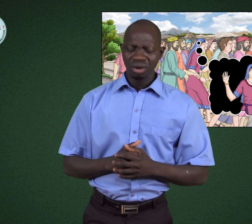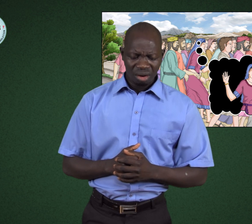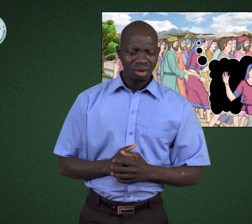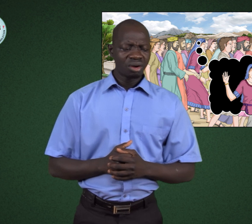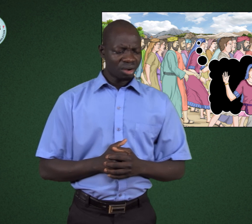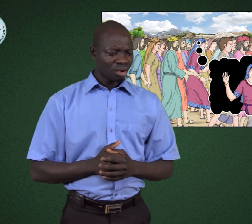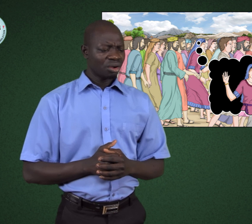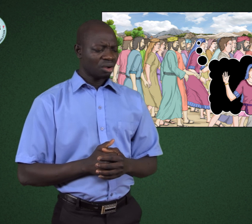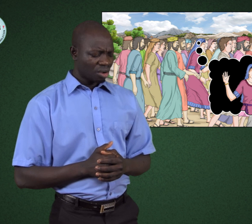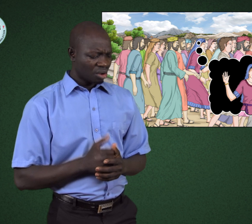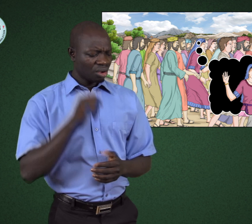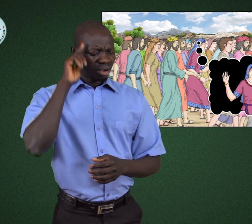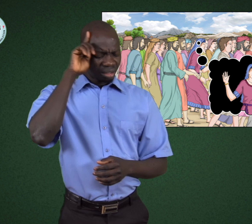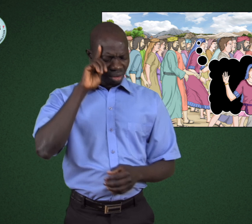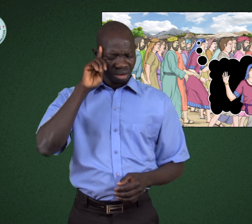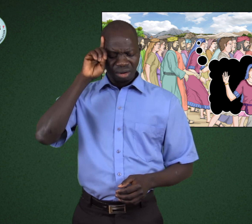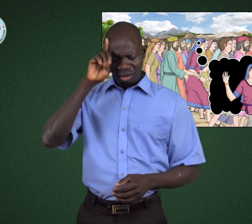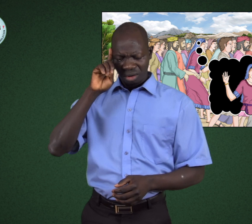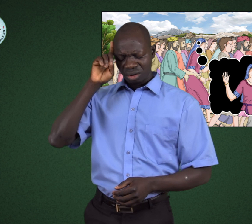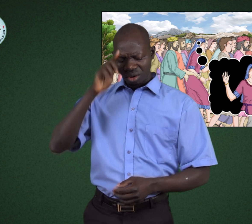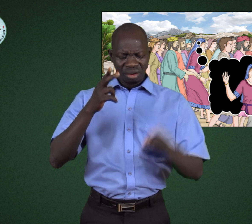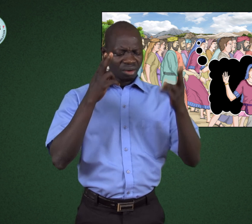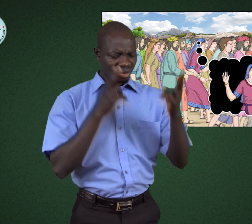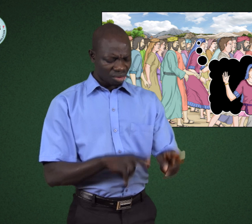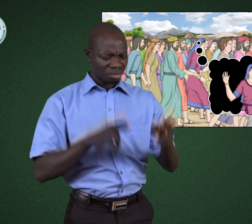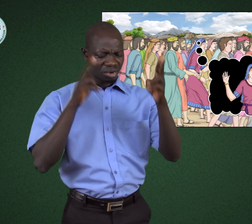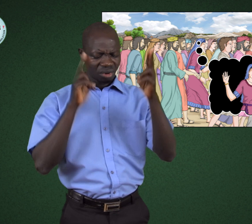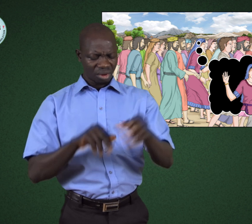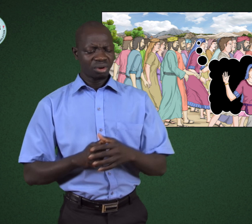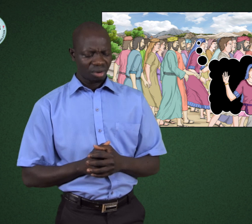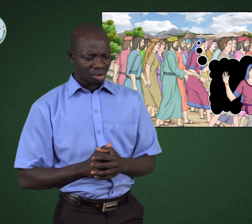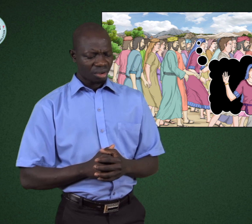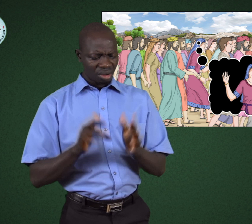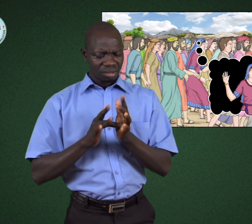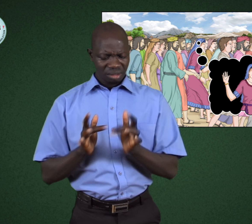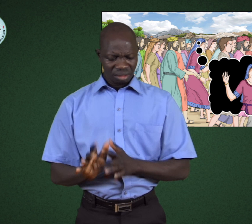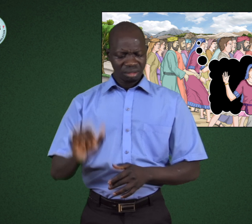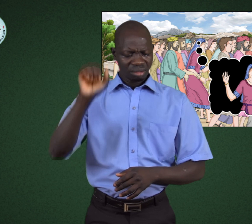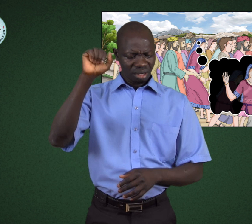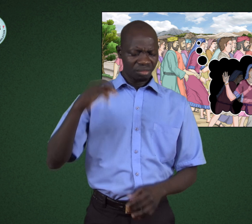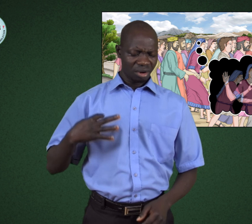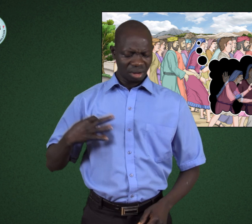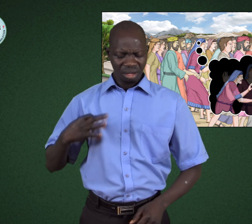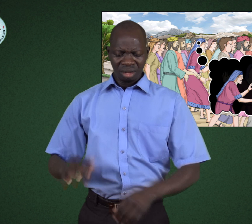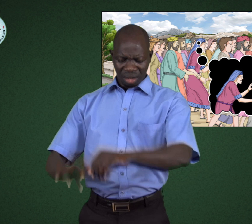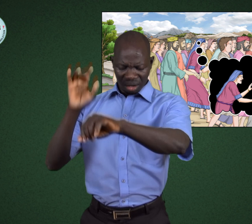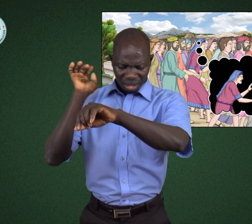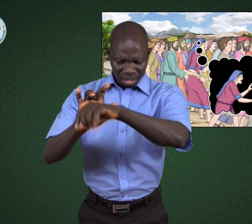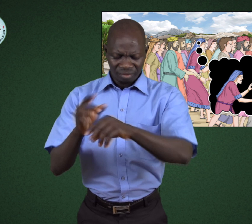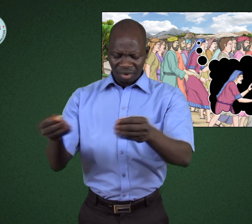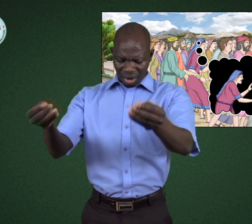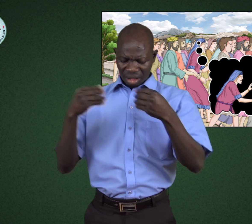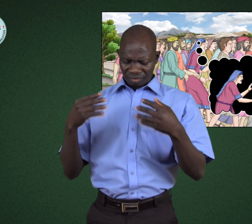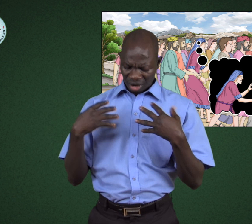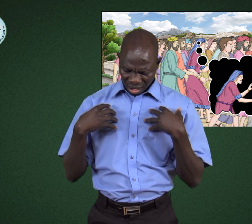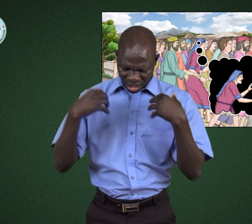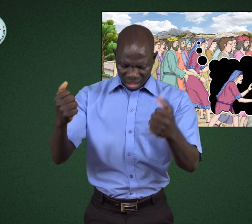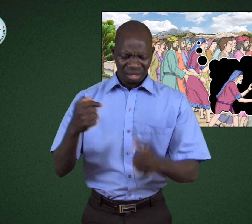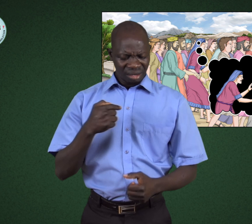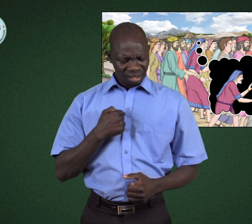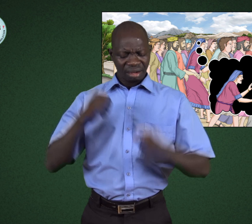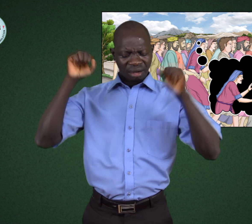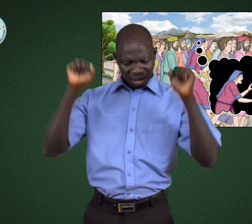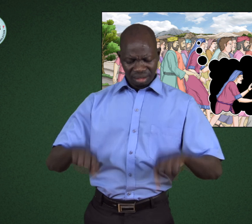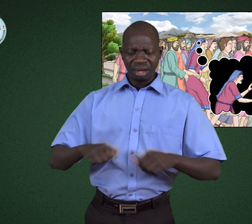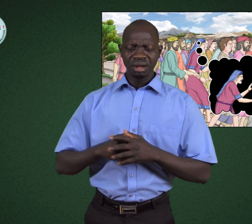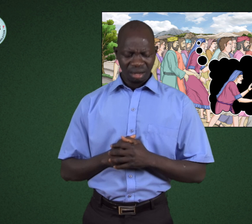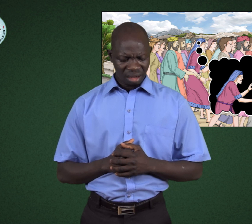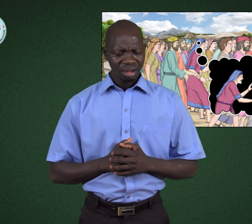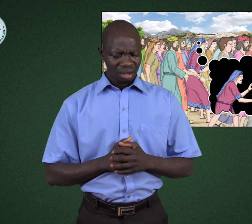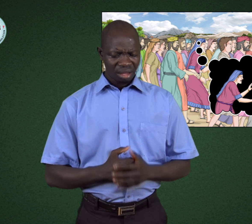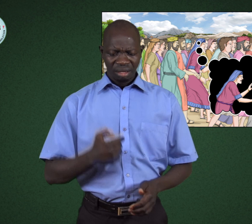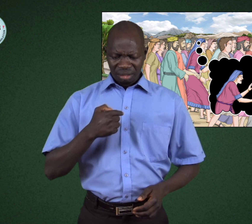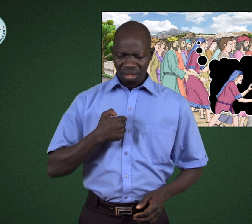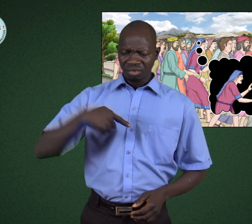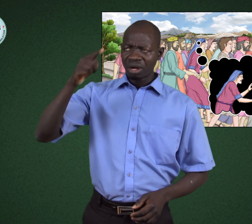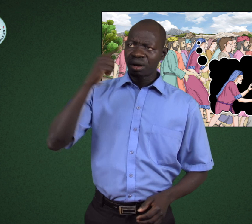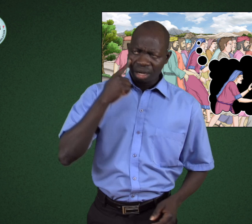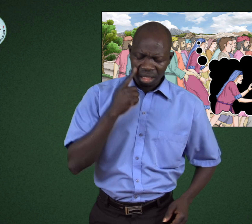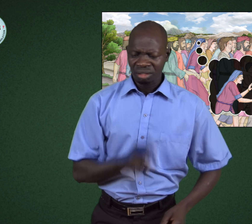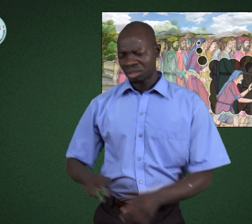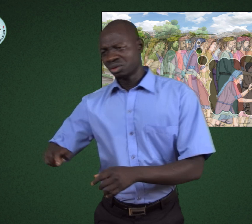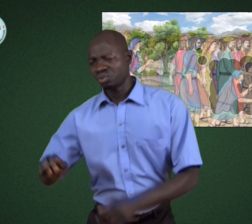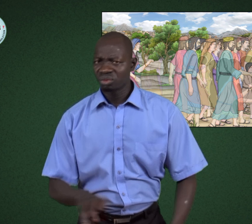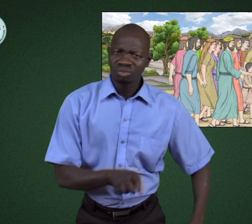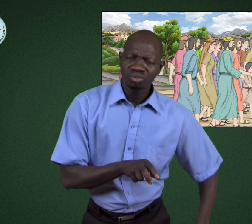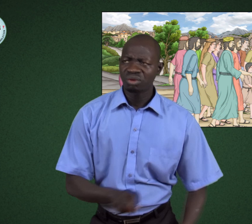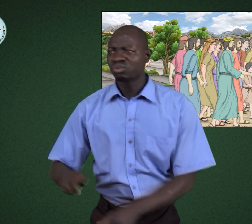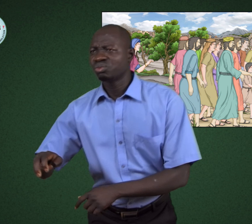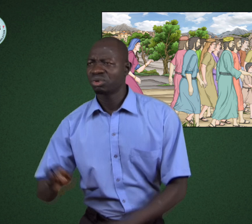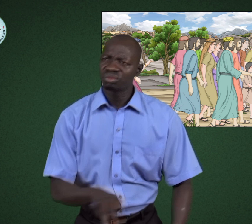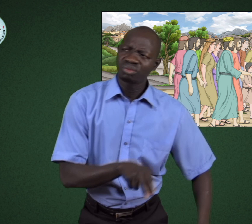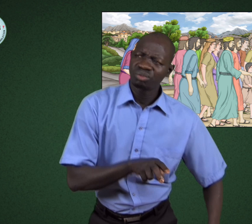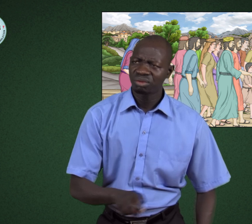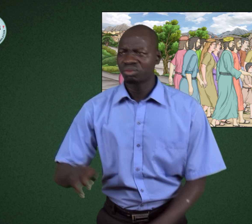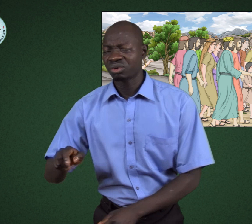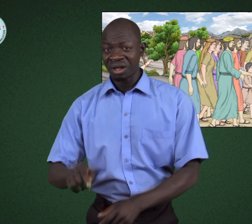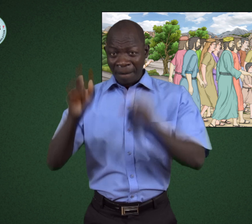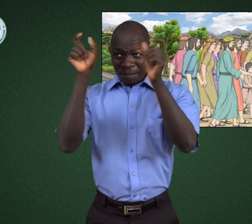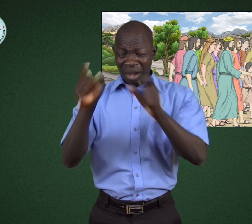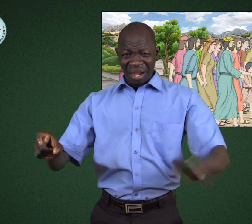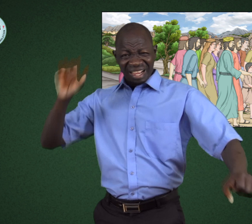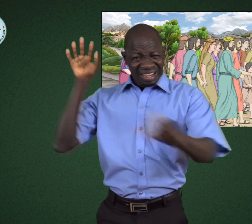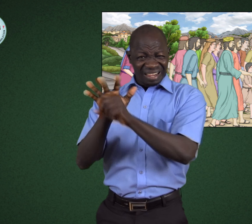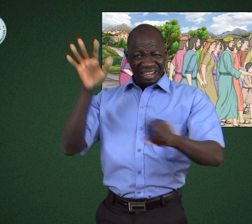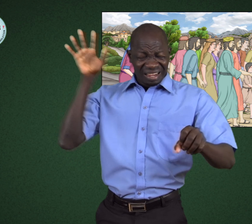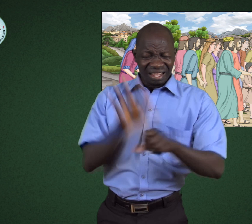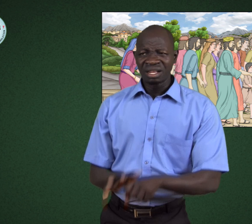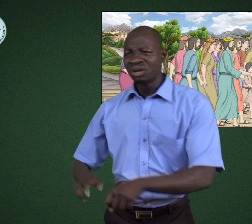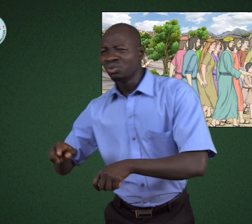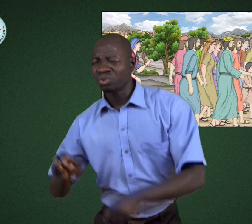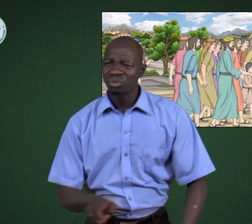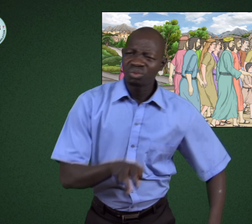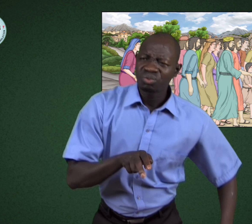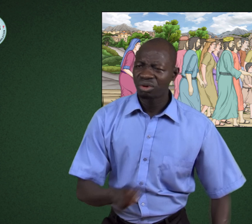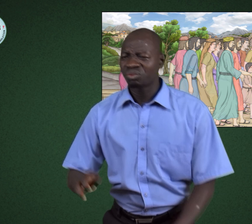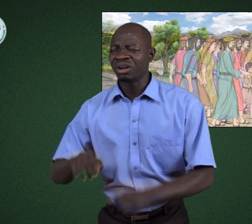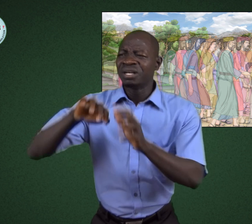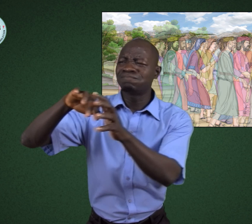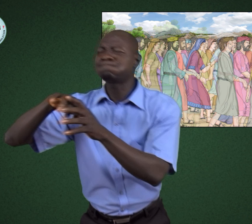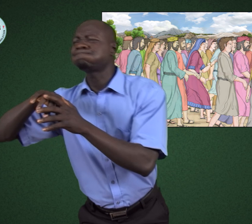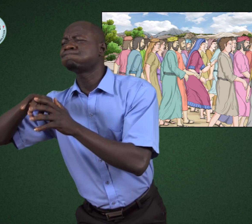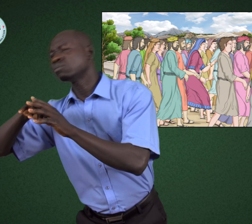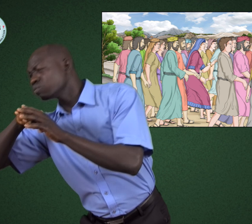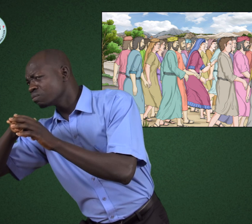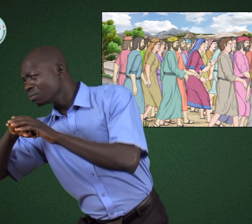For she kept saying, “If only I touch His garments, I will be healed.”